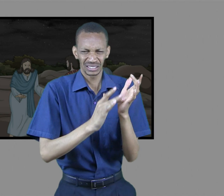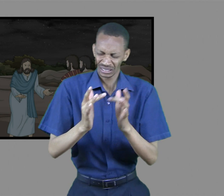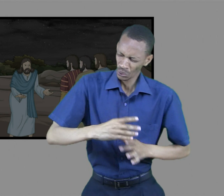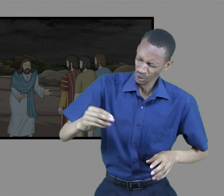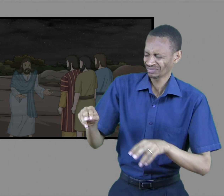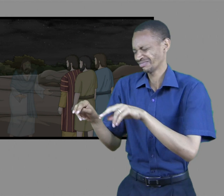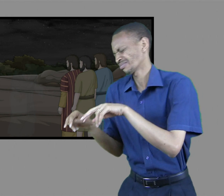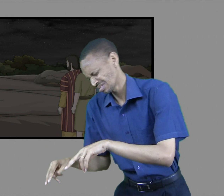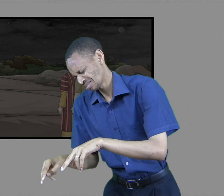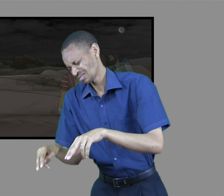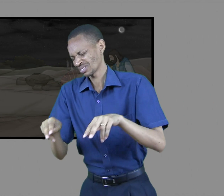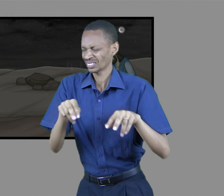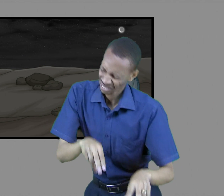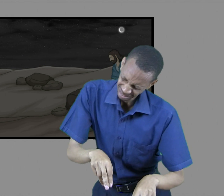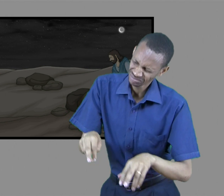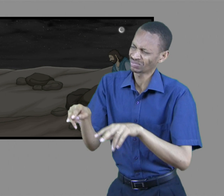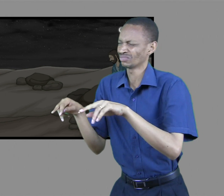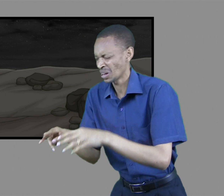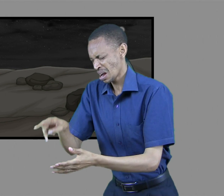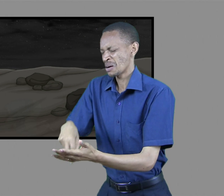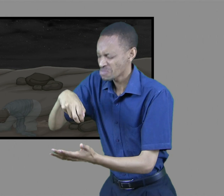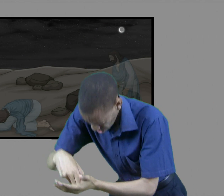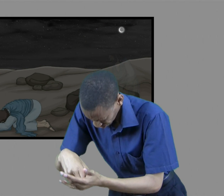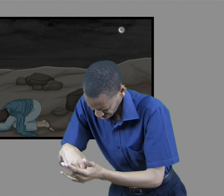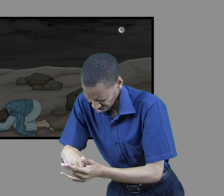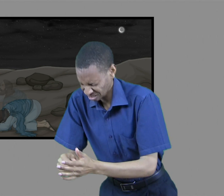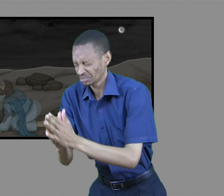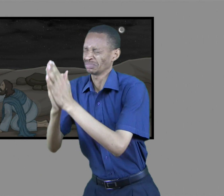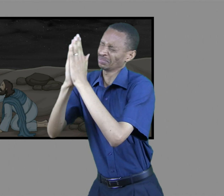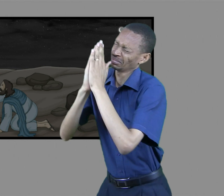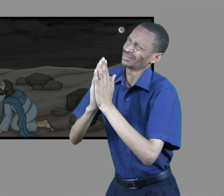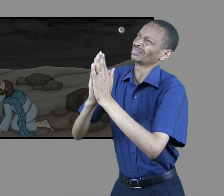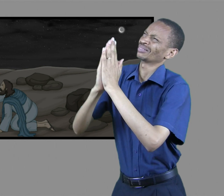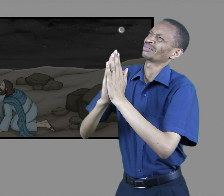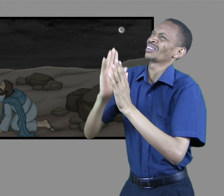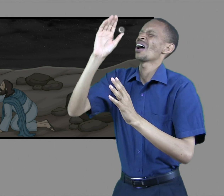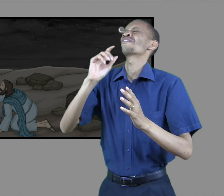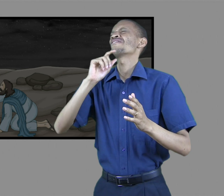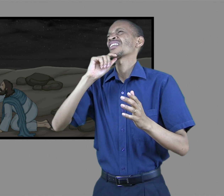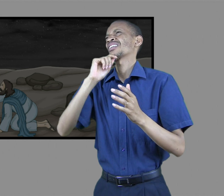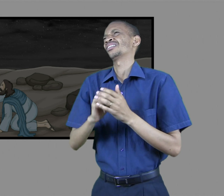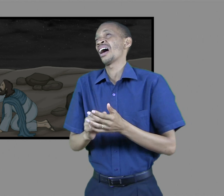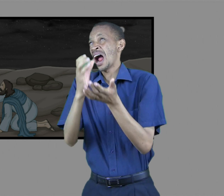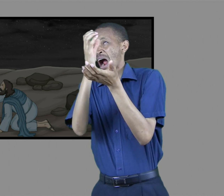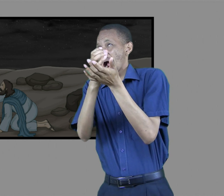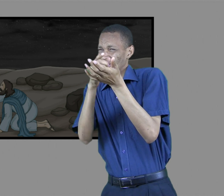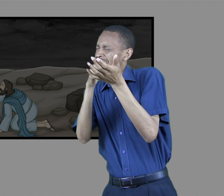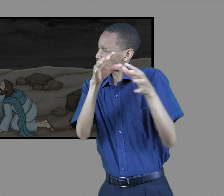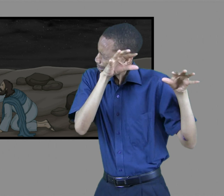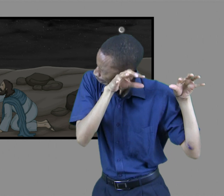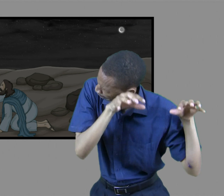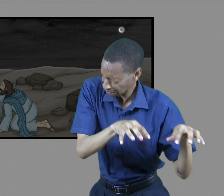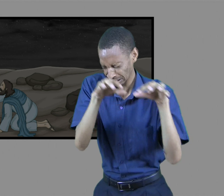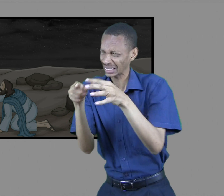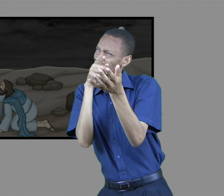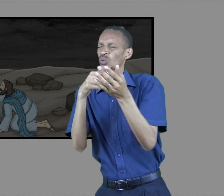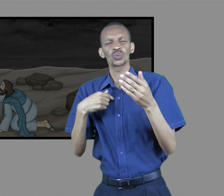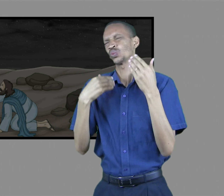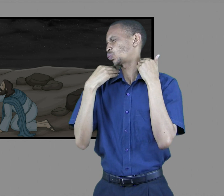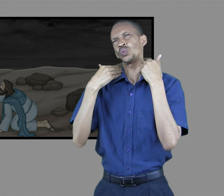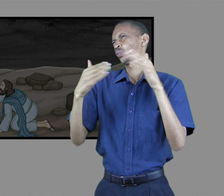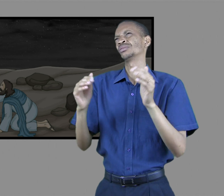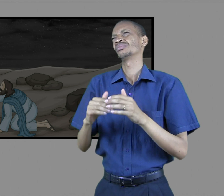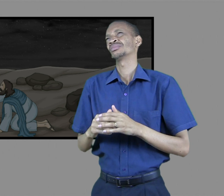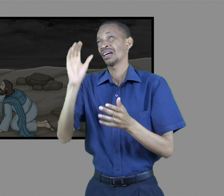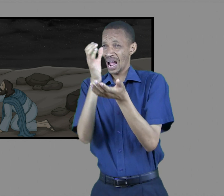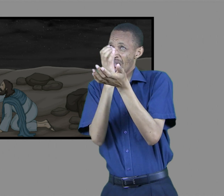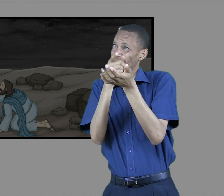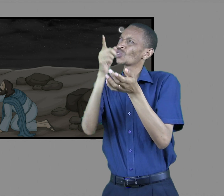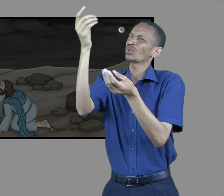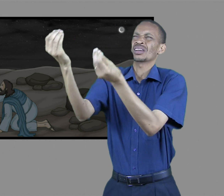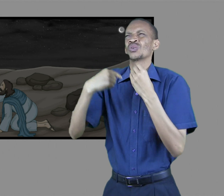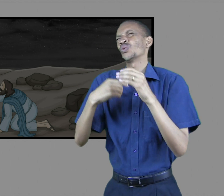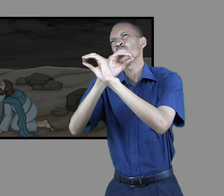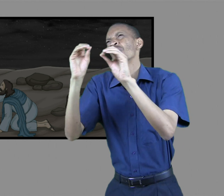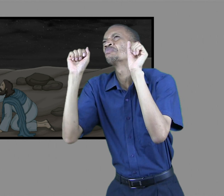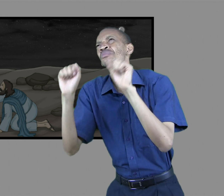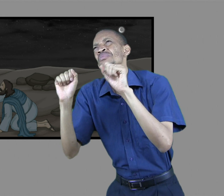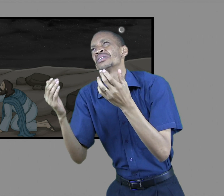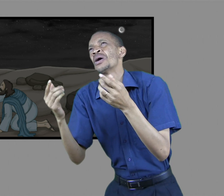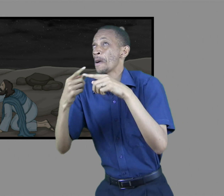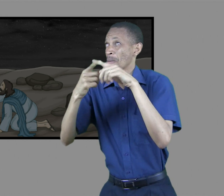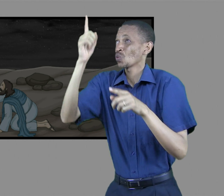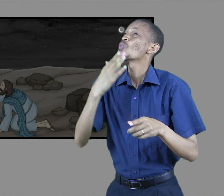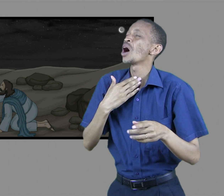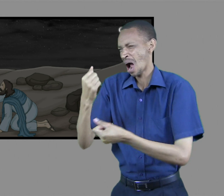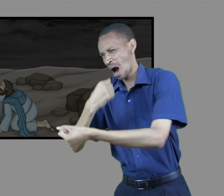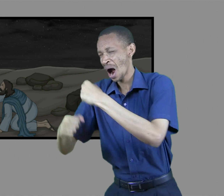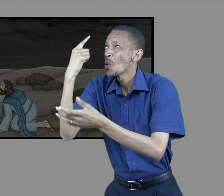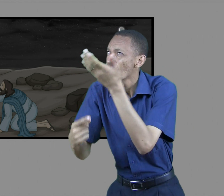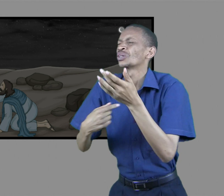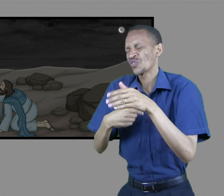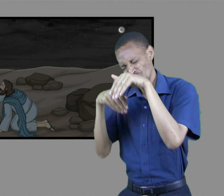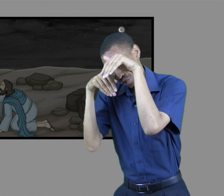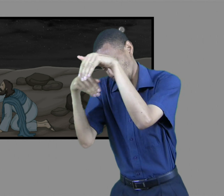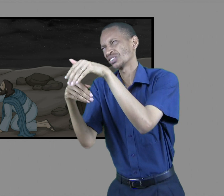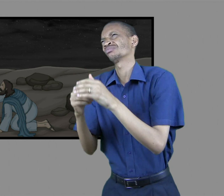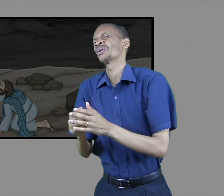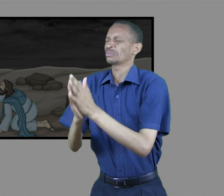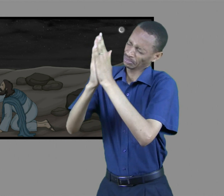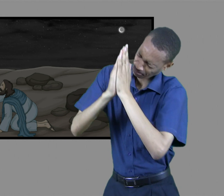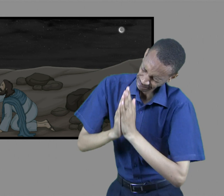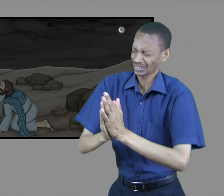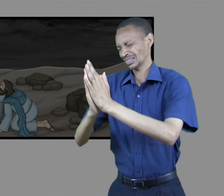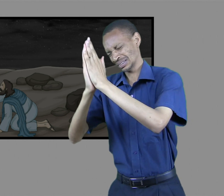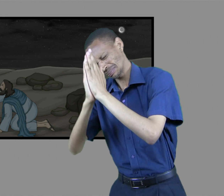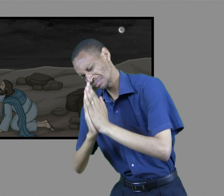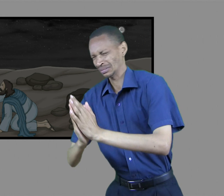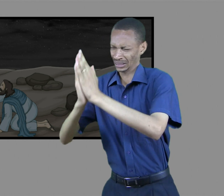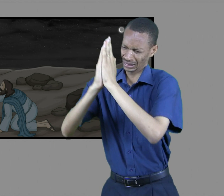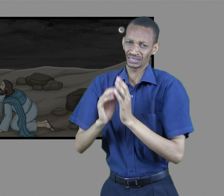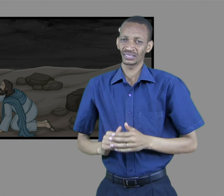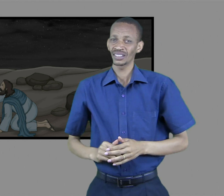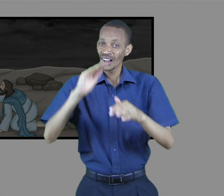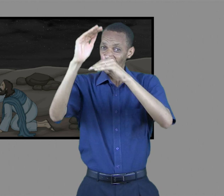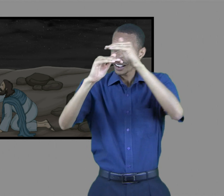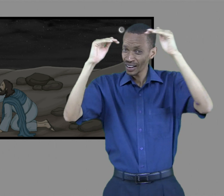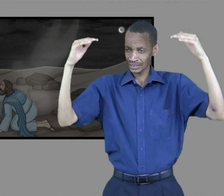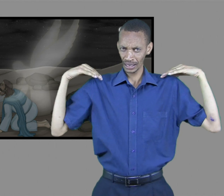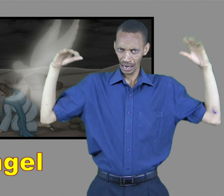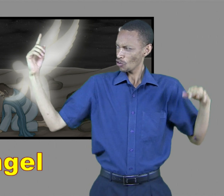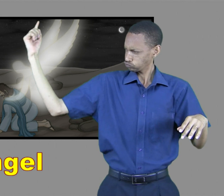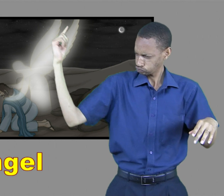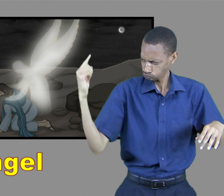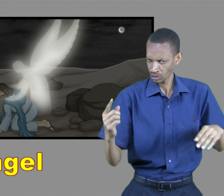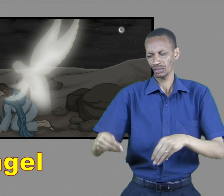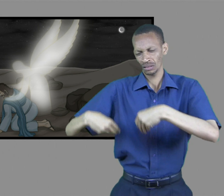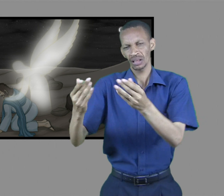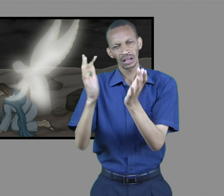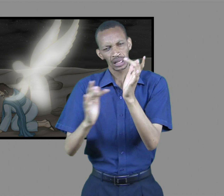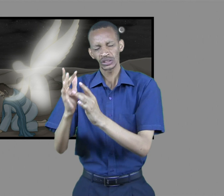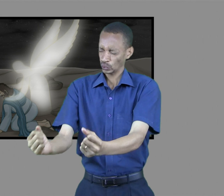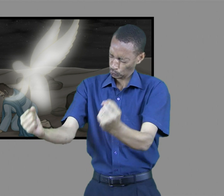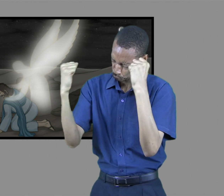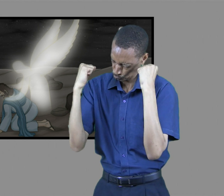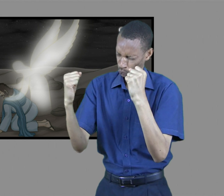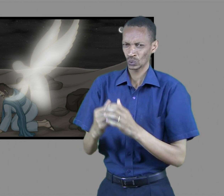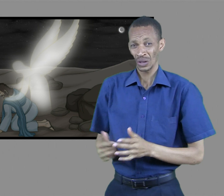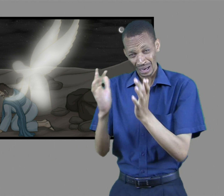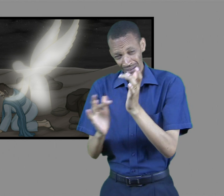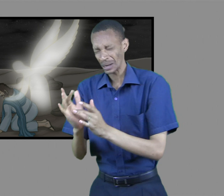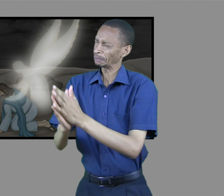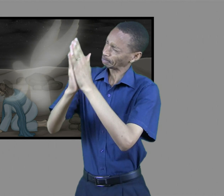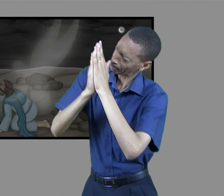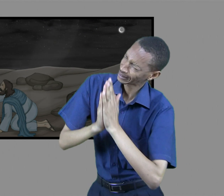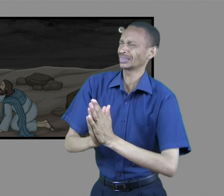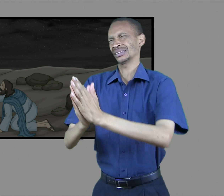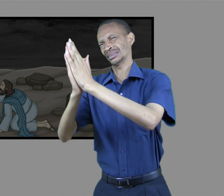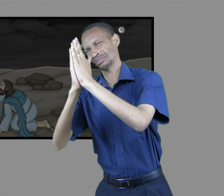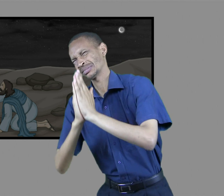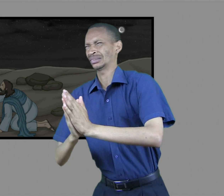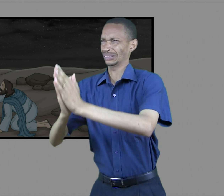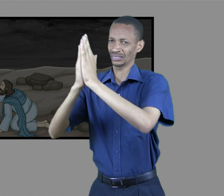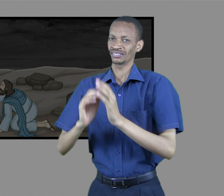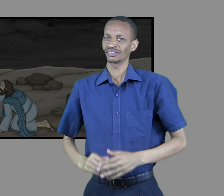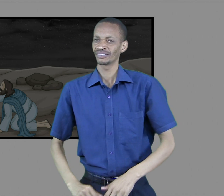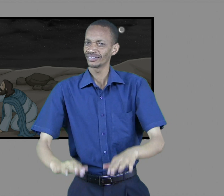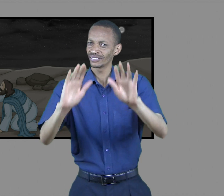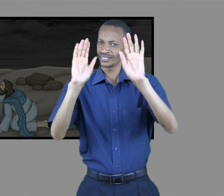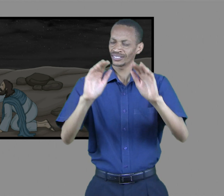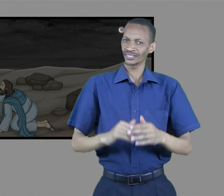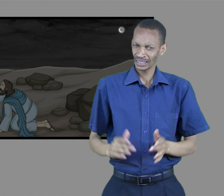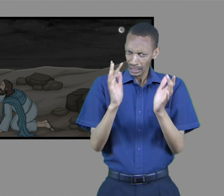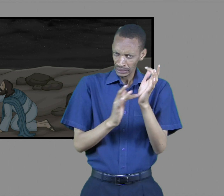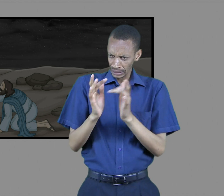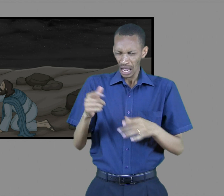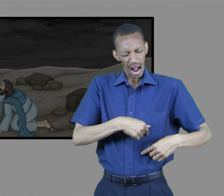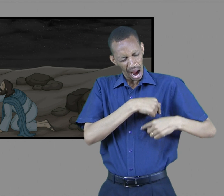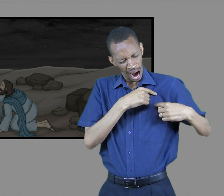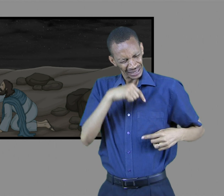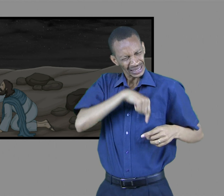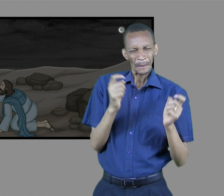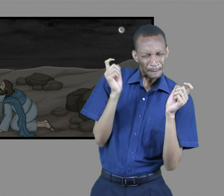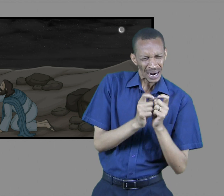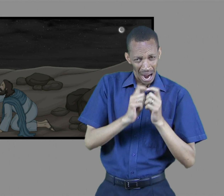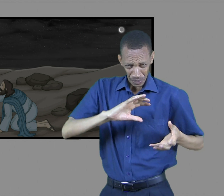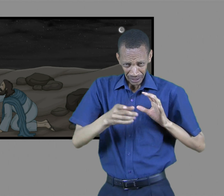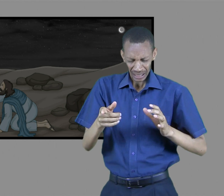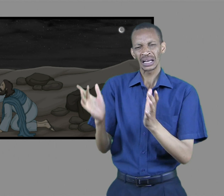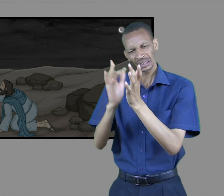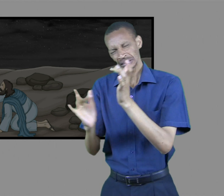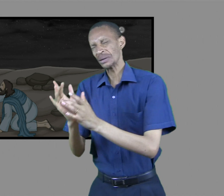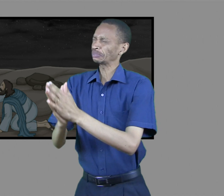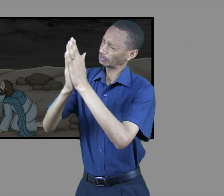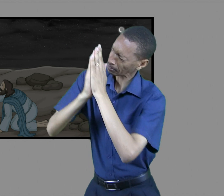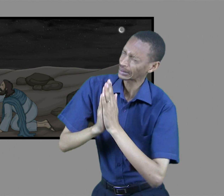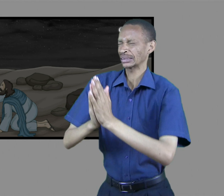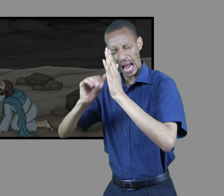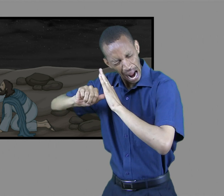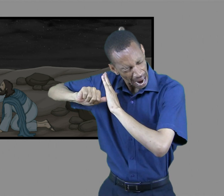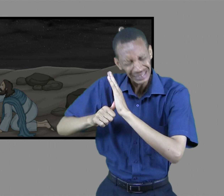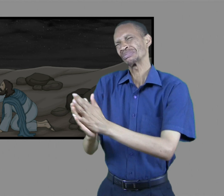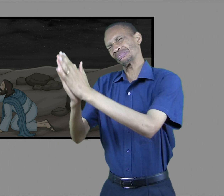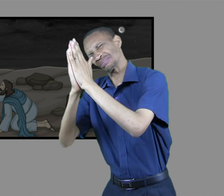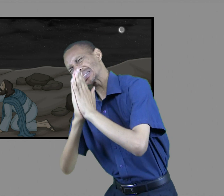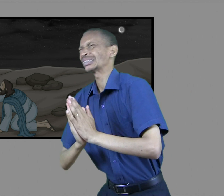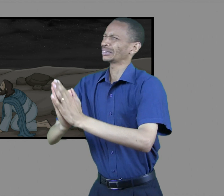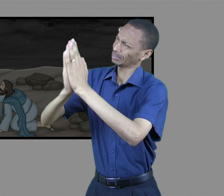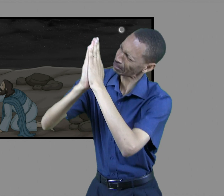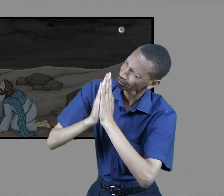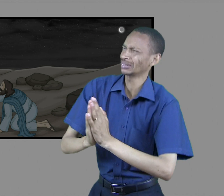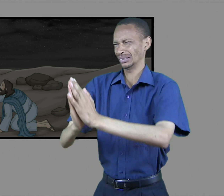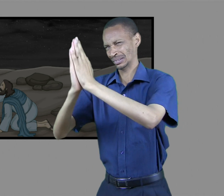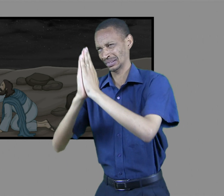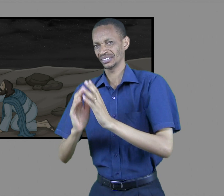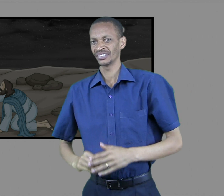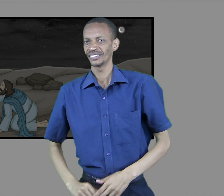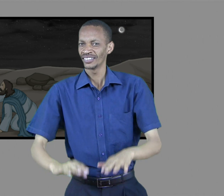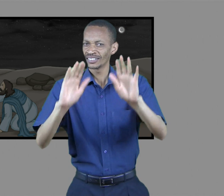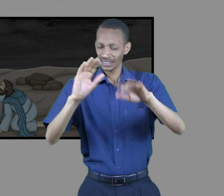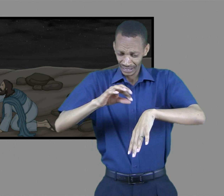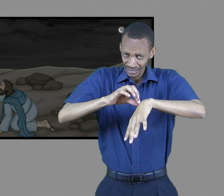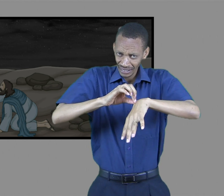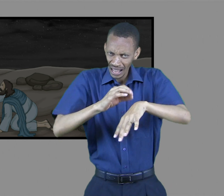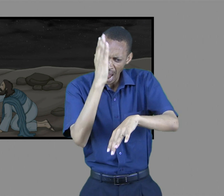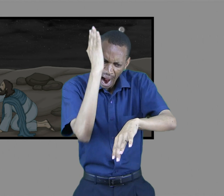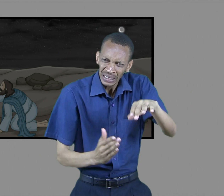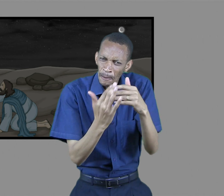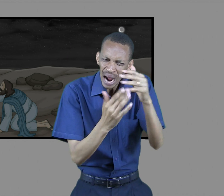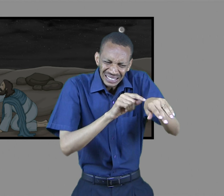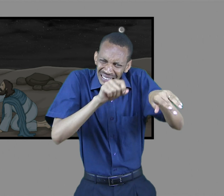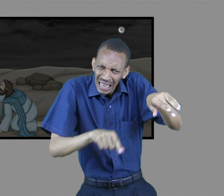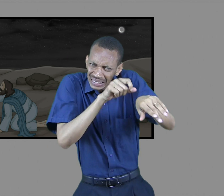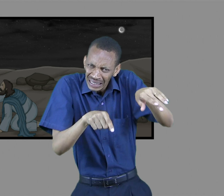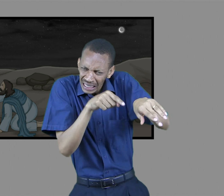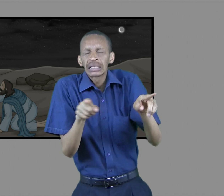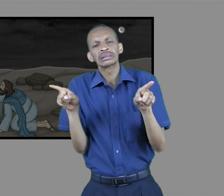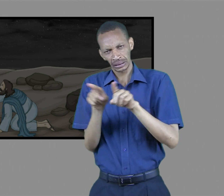Going a little farther, He fell facedown and prayed, “My Father, if it is possible, let this cup pass from Me.